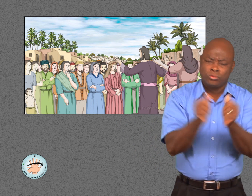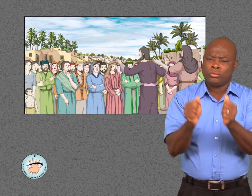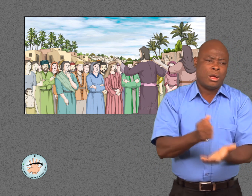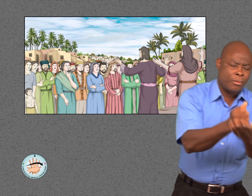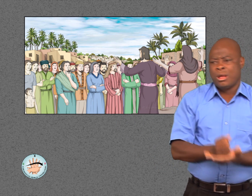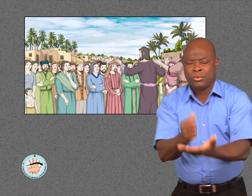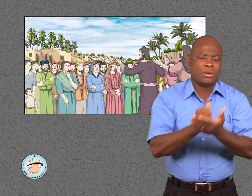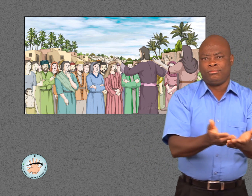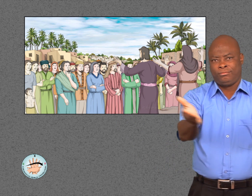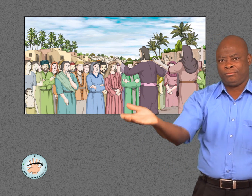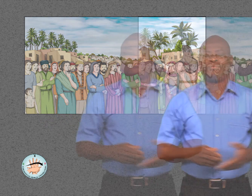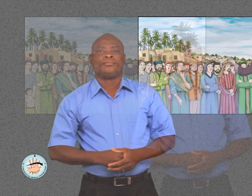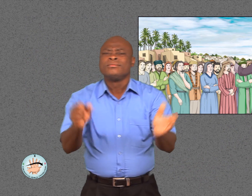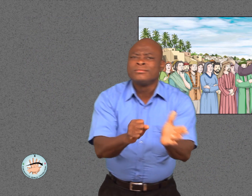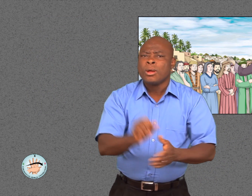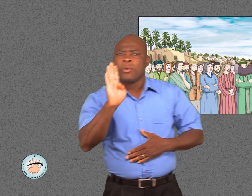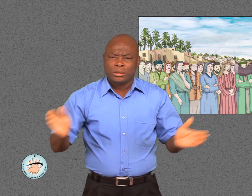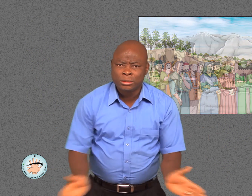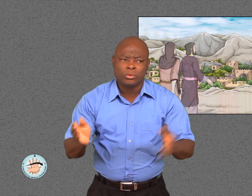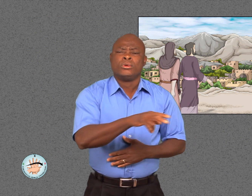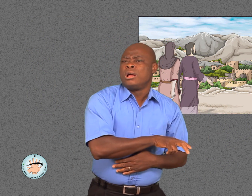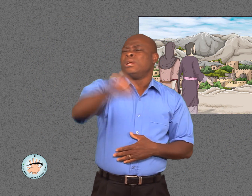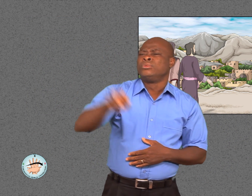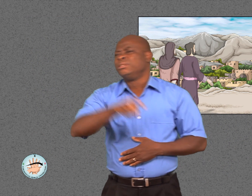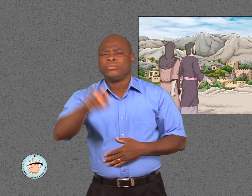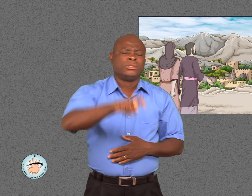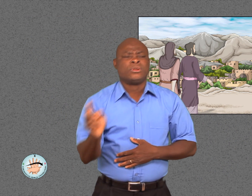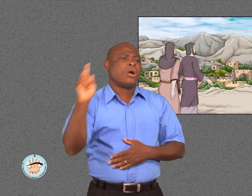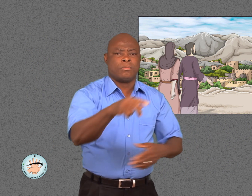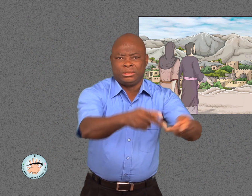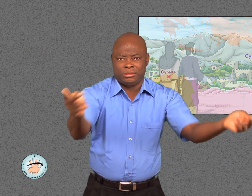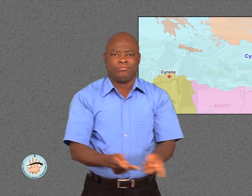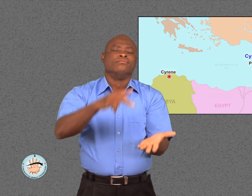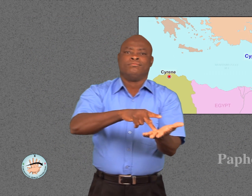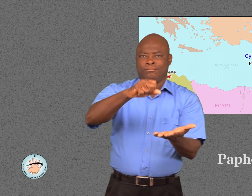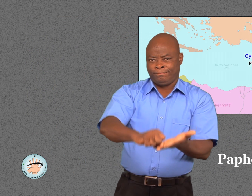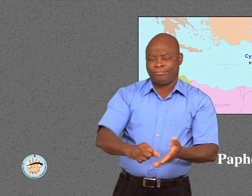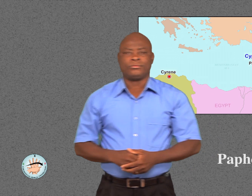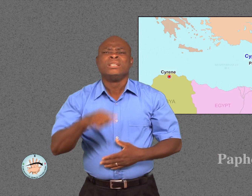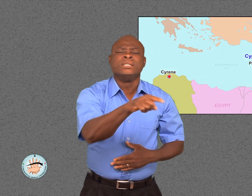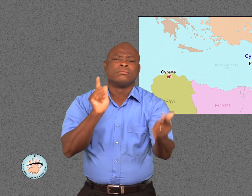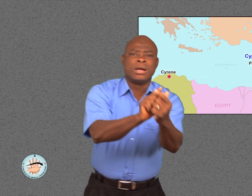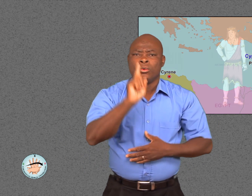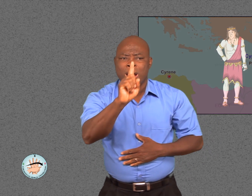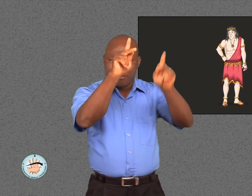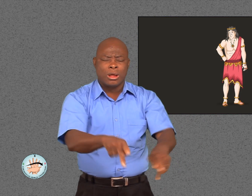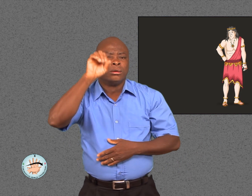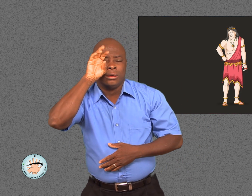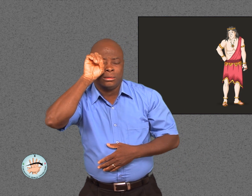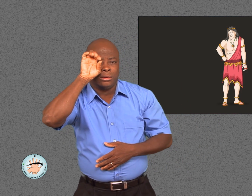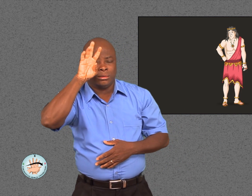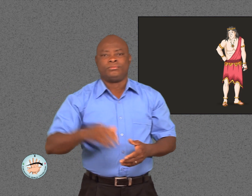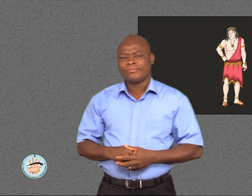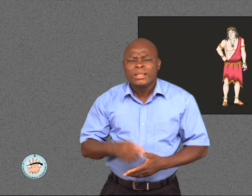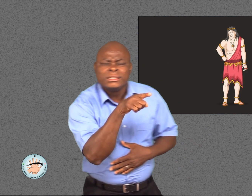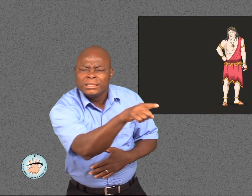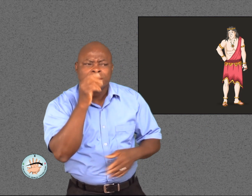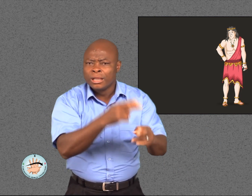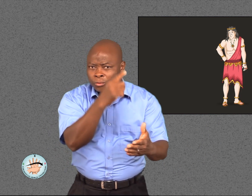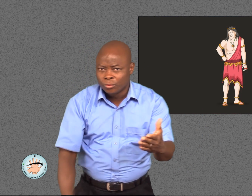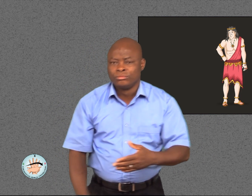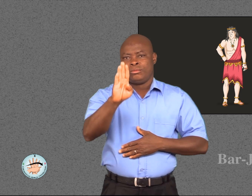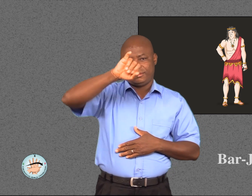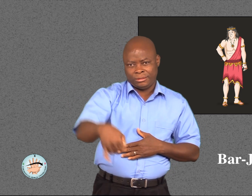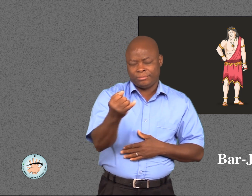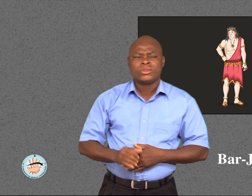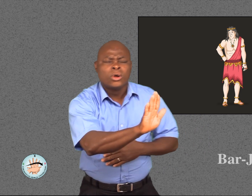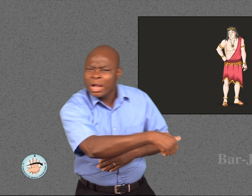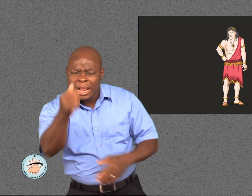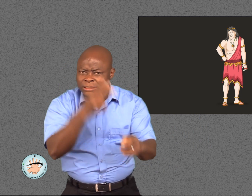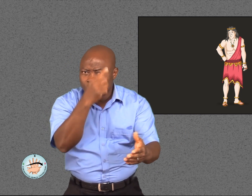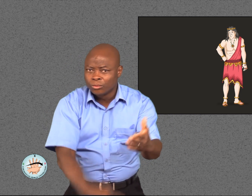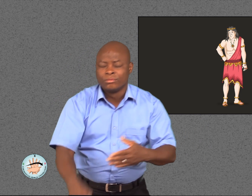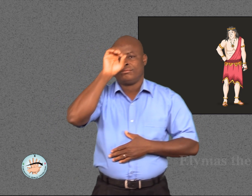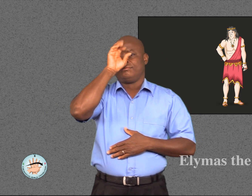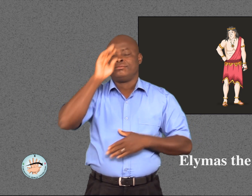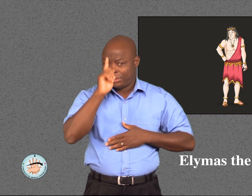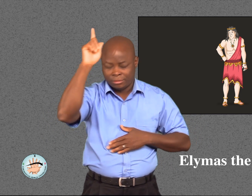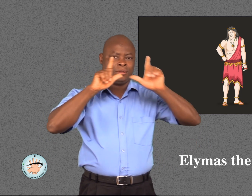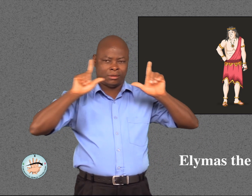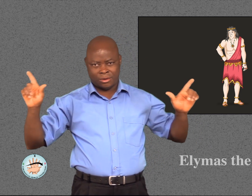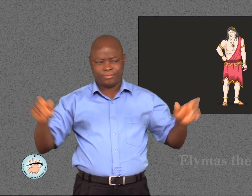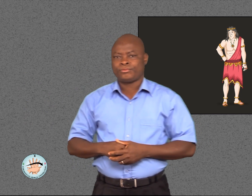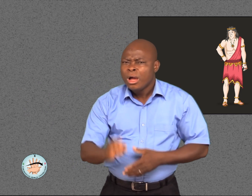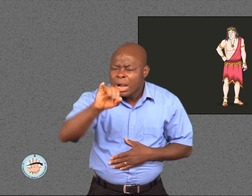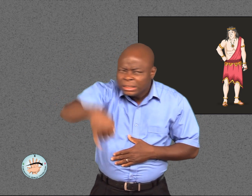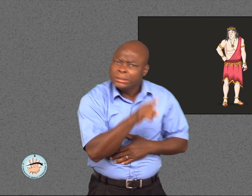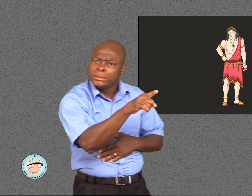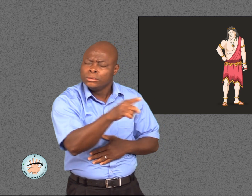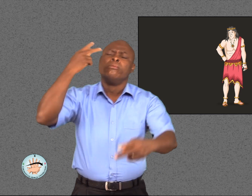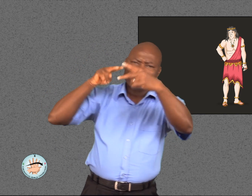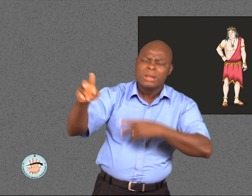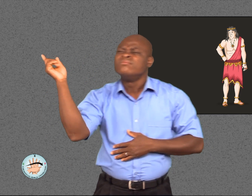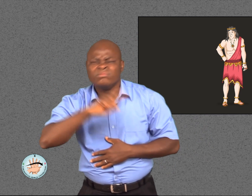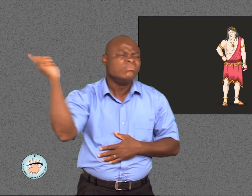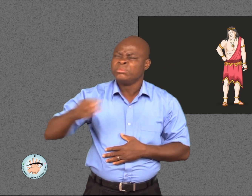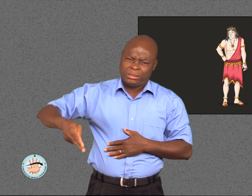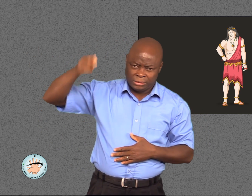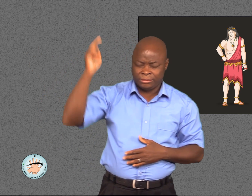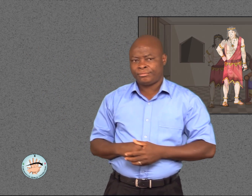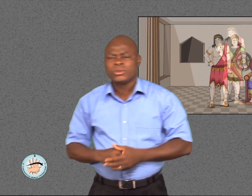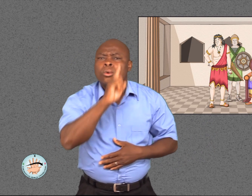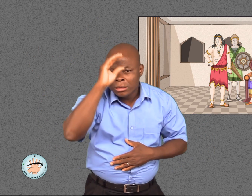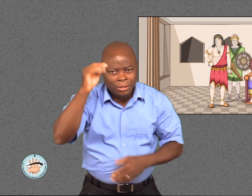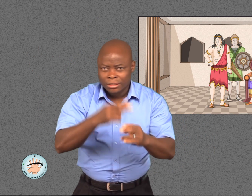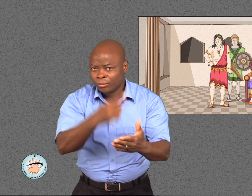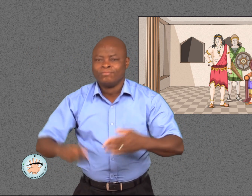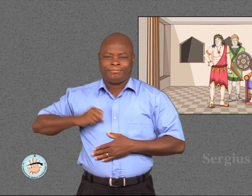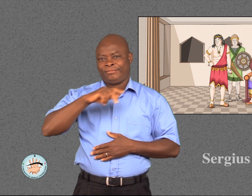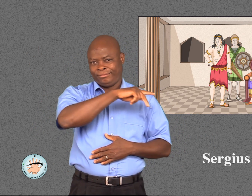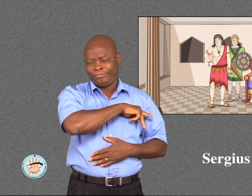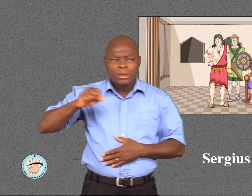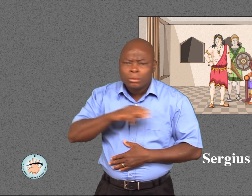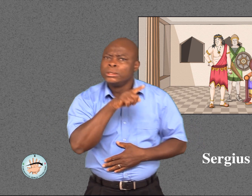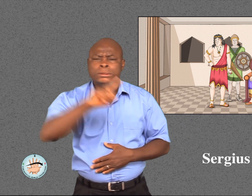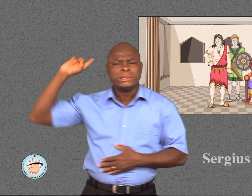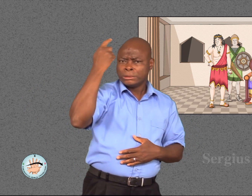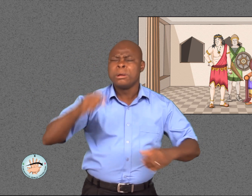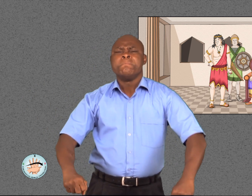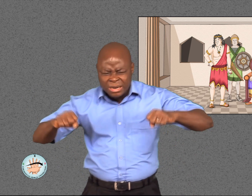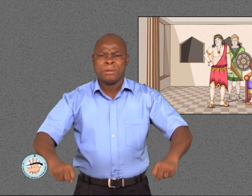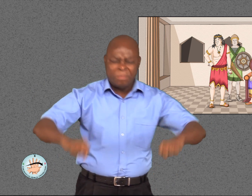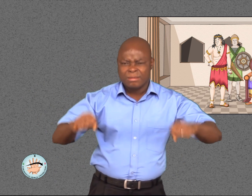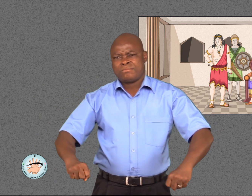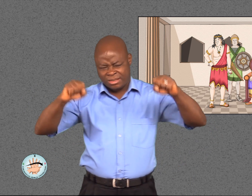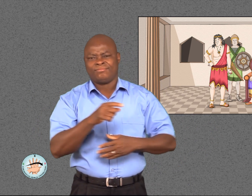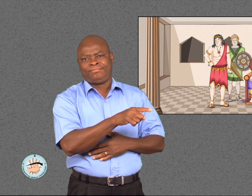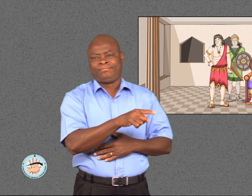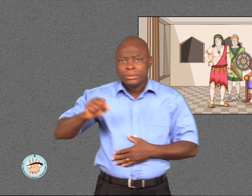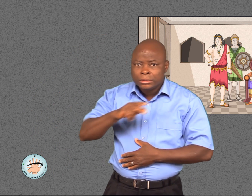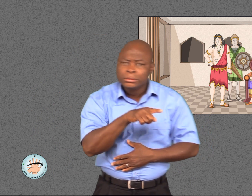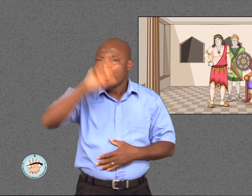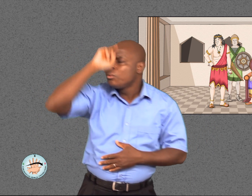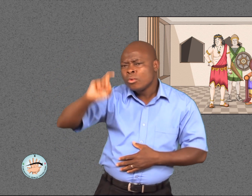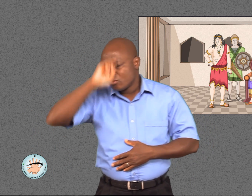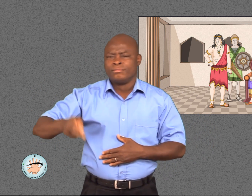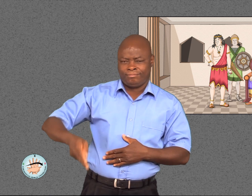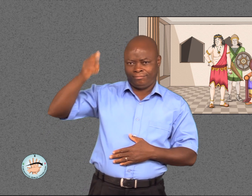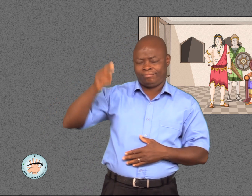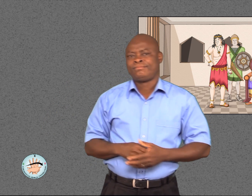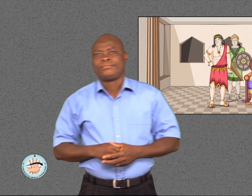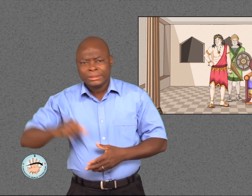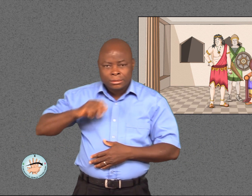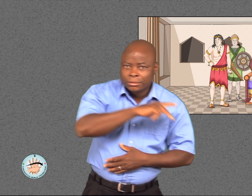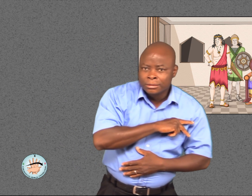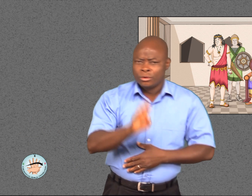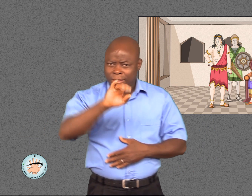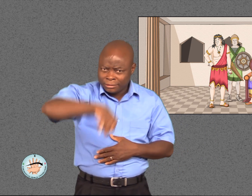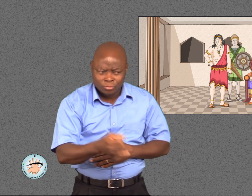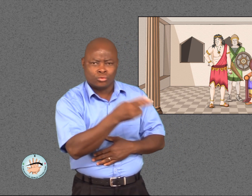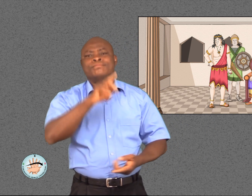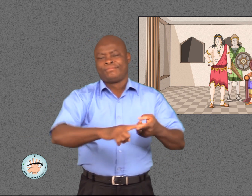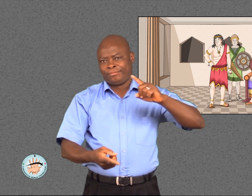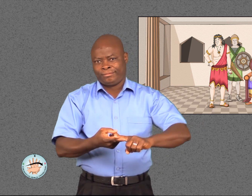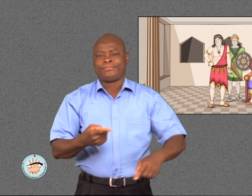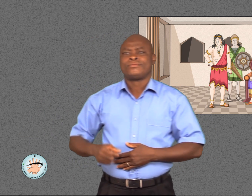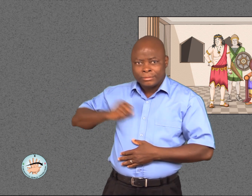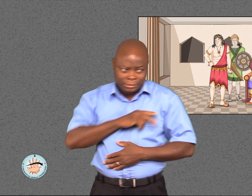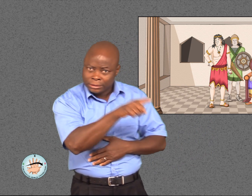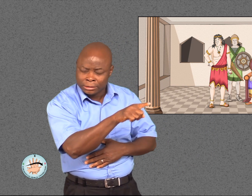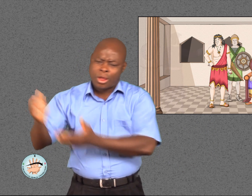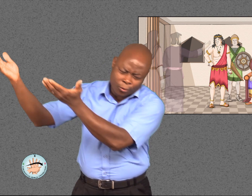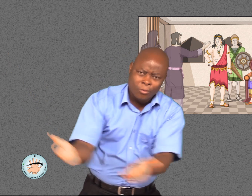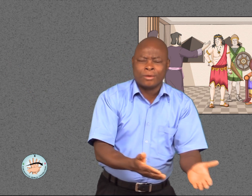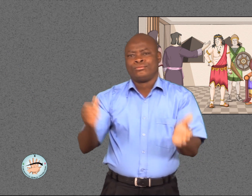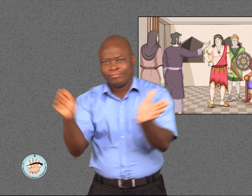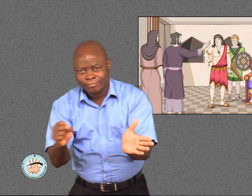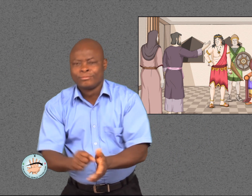They traveled through the whole island as far as Paphos, where they found a Jewish sorcerer and false prophet named Bar-Jesus, an attendant of the proconsul, Sergius Paulus.